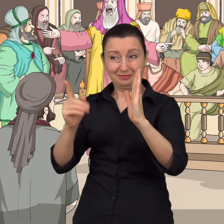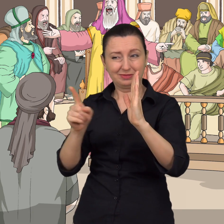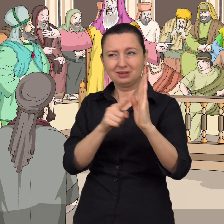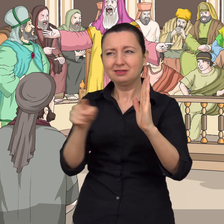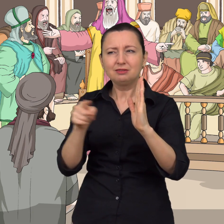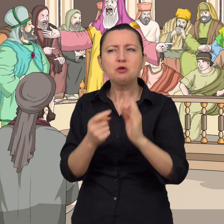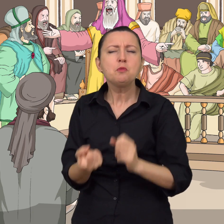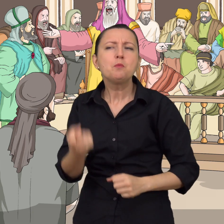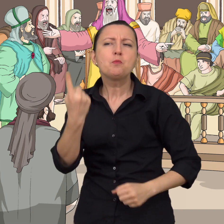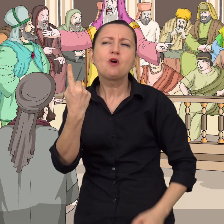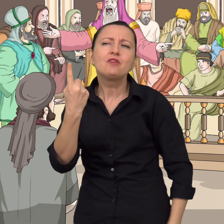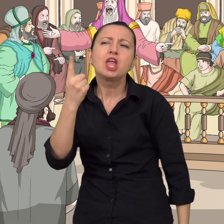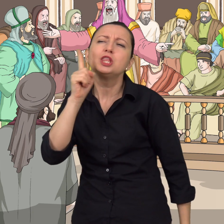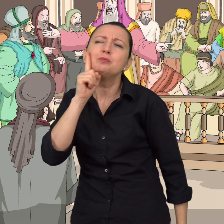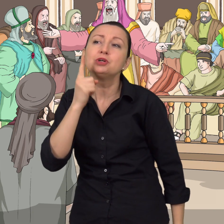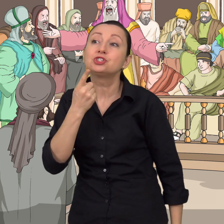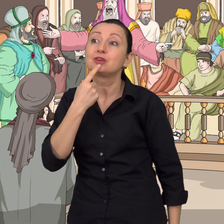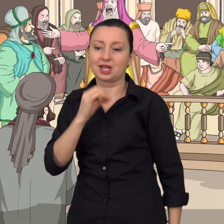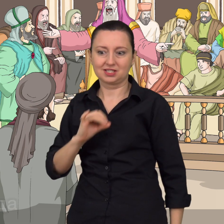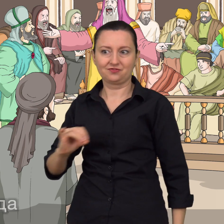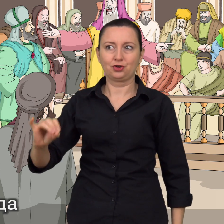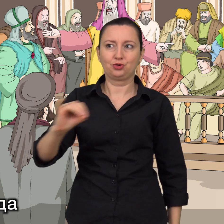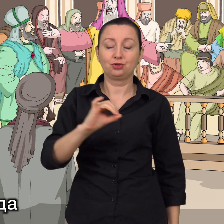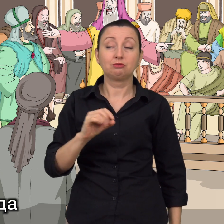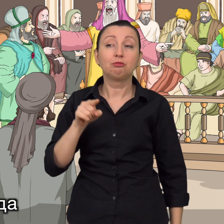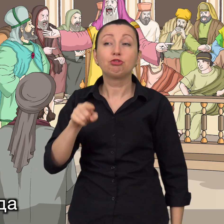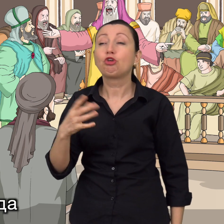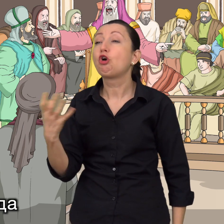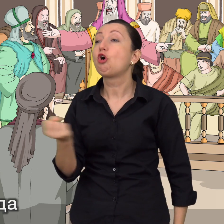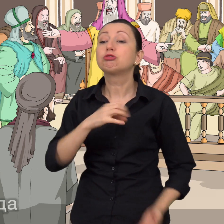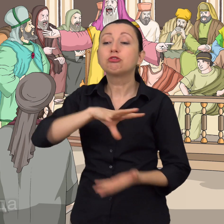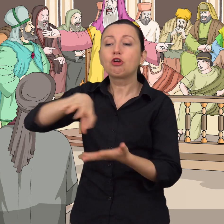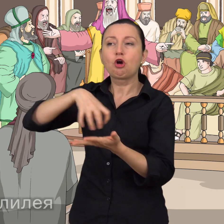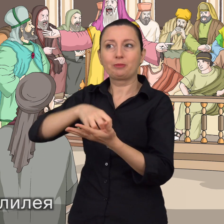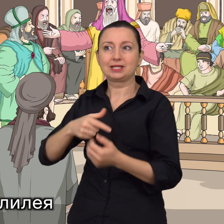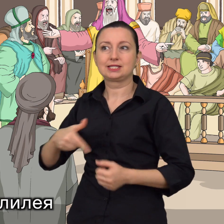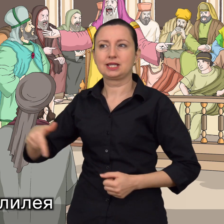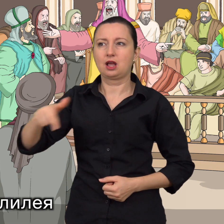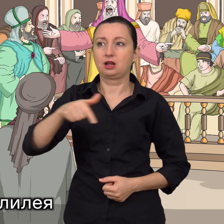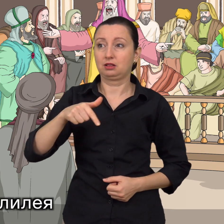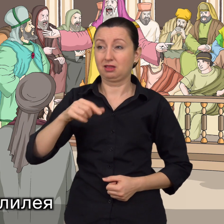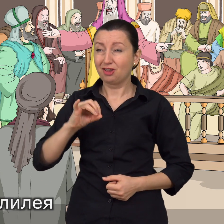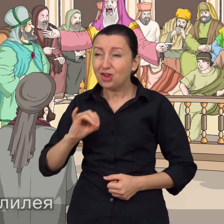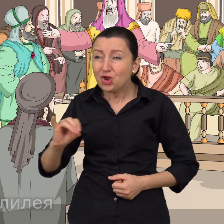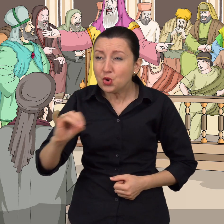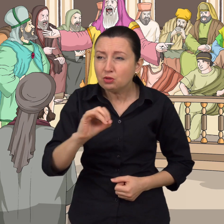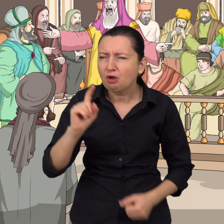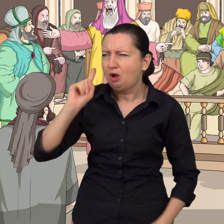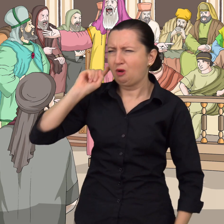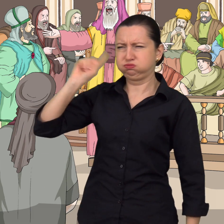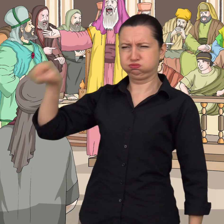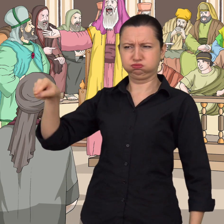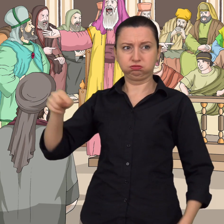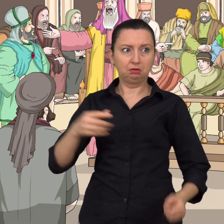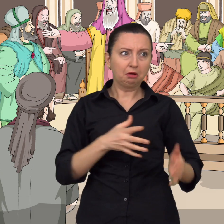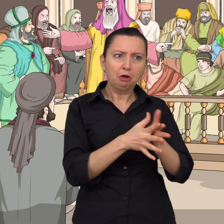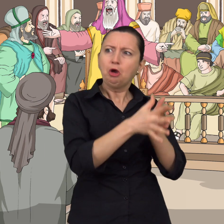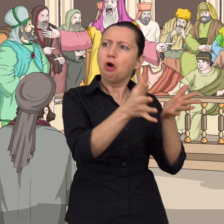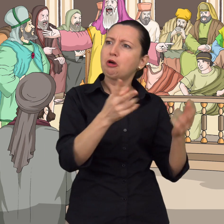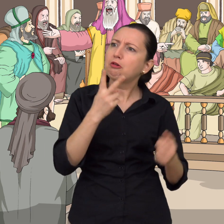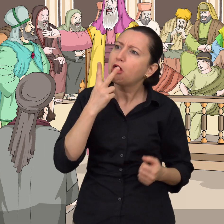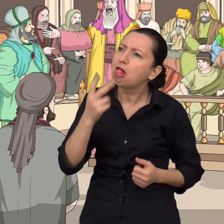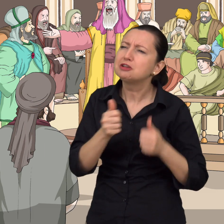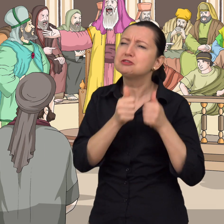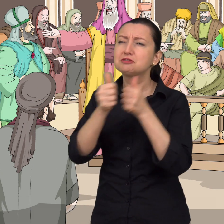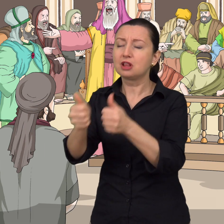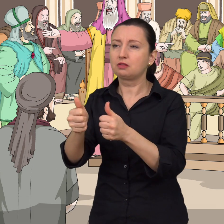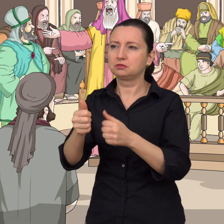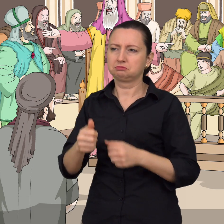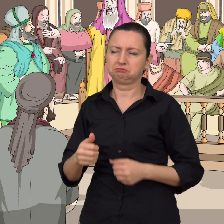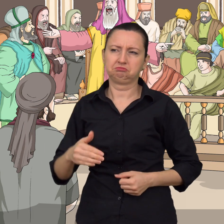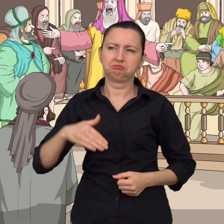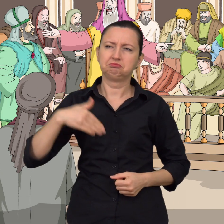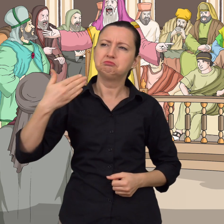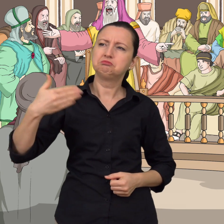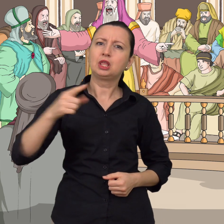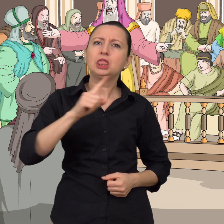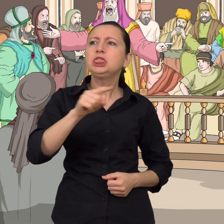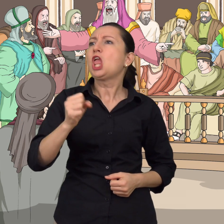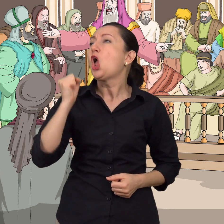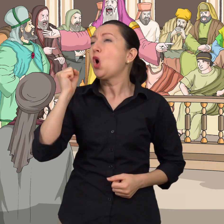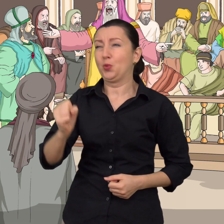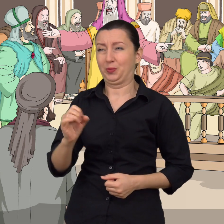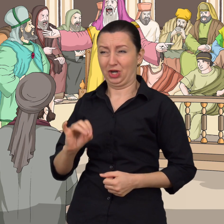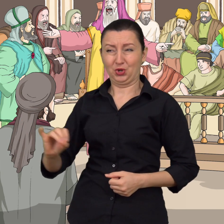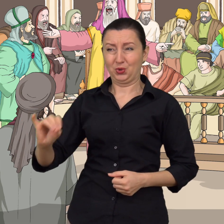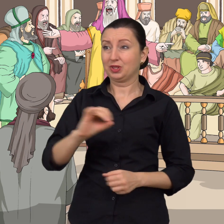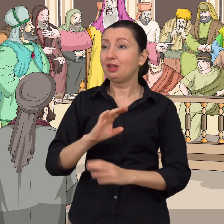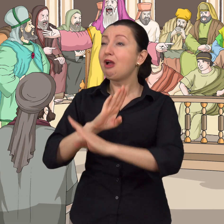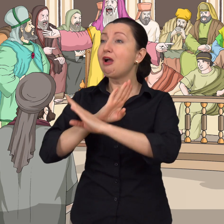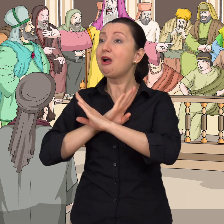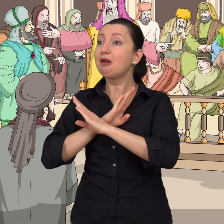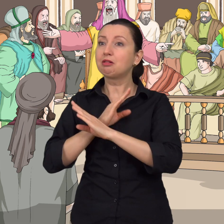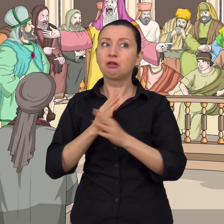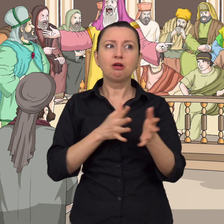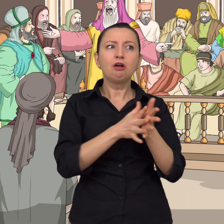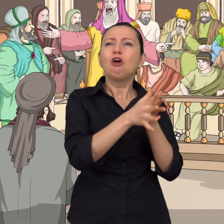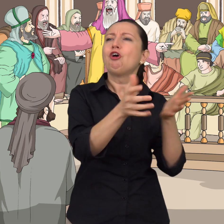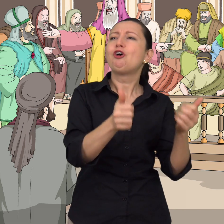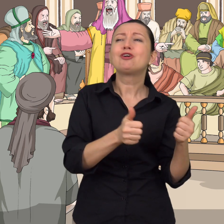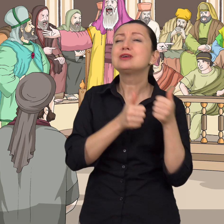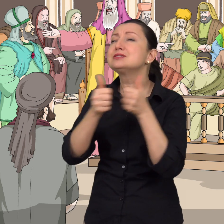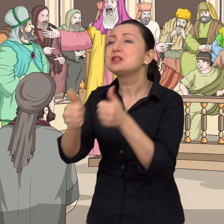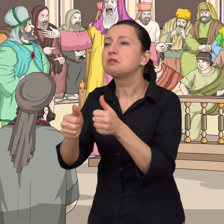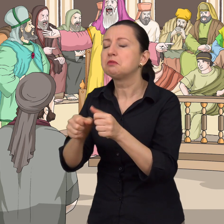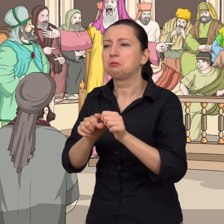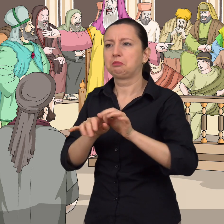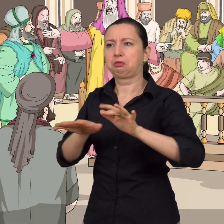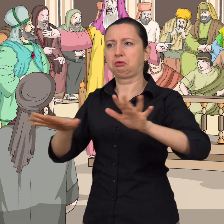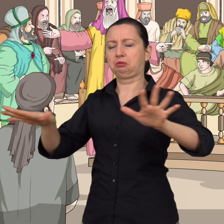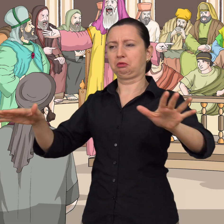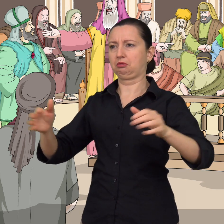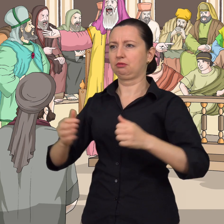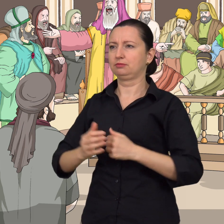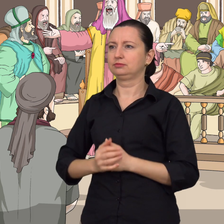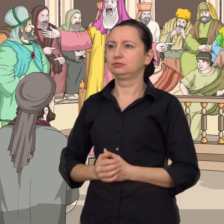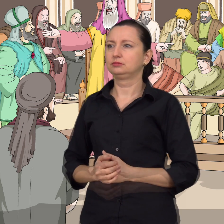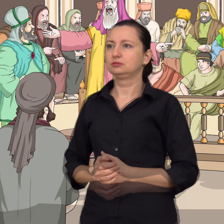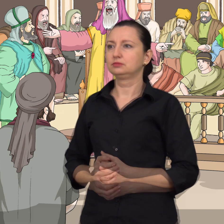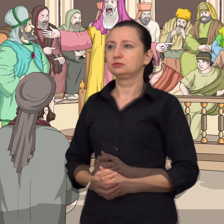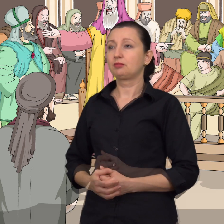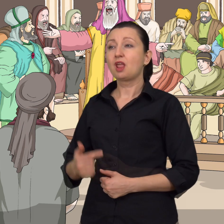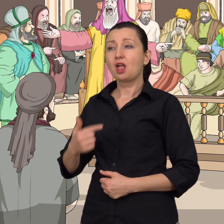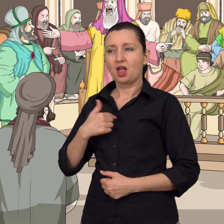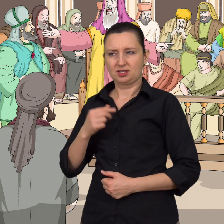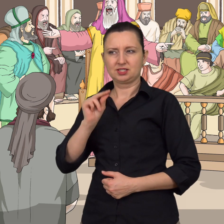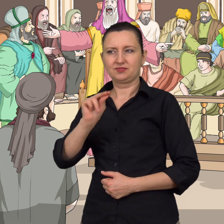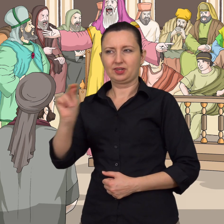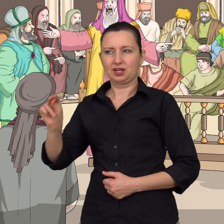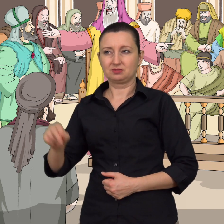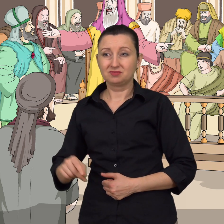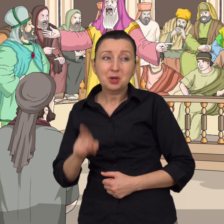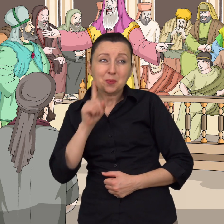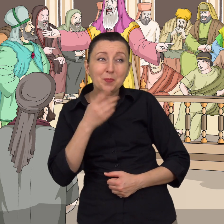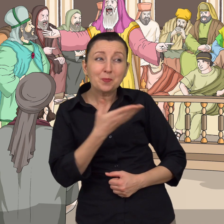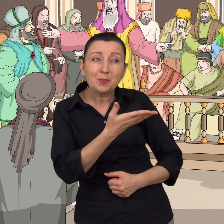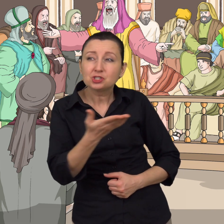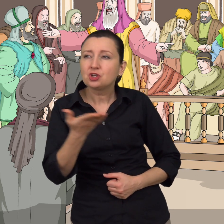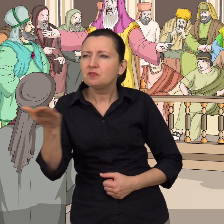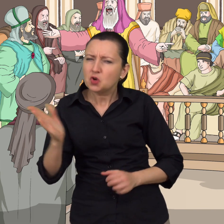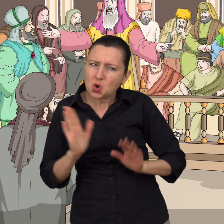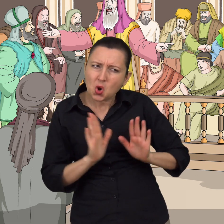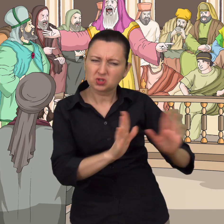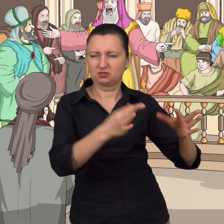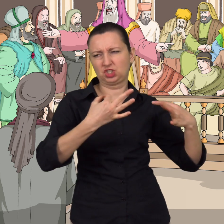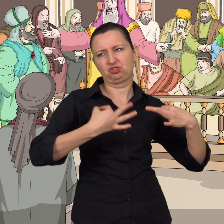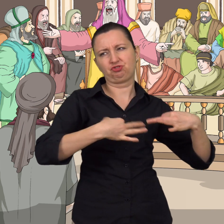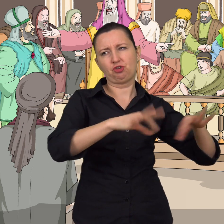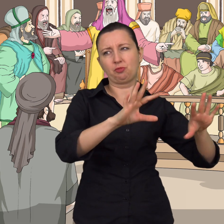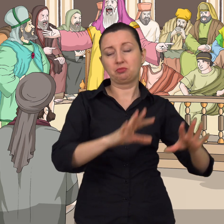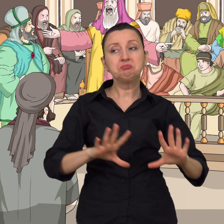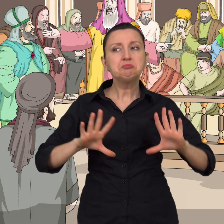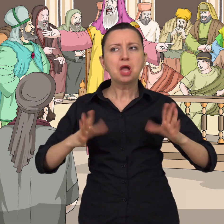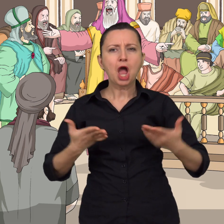After him, Judas the Galilean appeared in the days of the census and drew away people after him. He too perished, and all his followers were scattered.